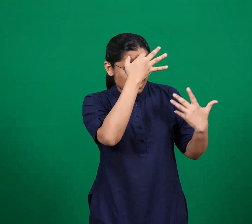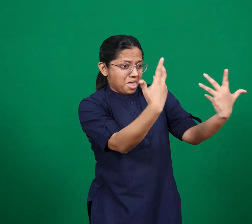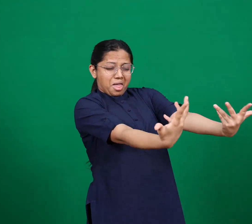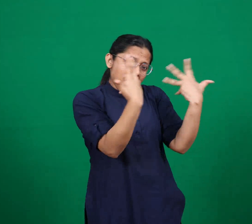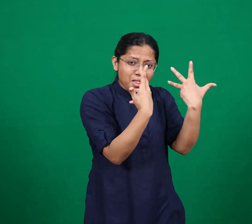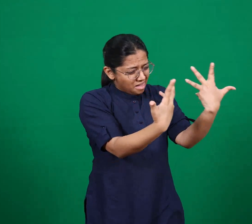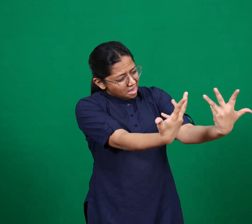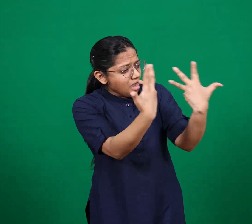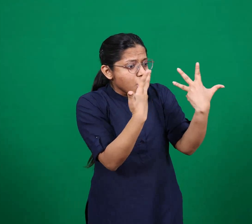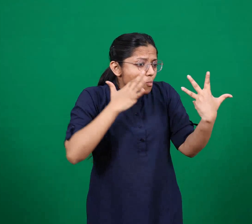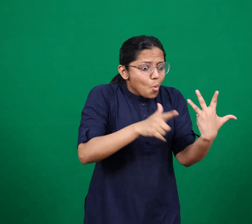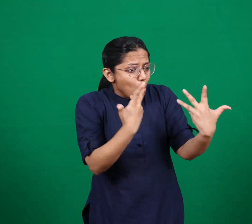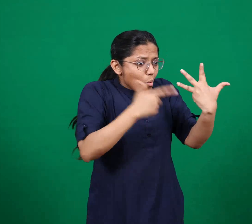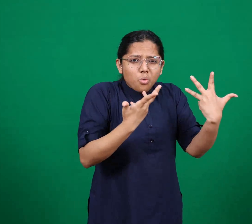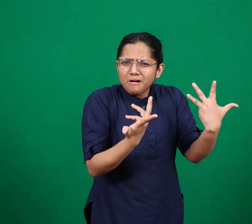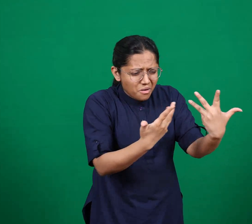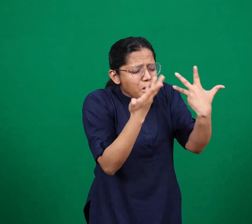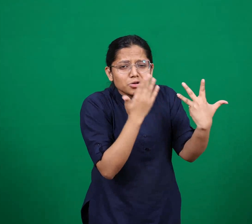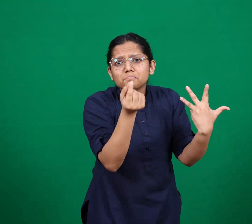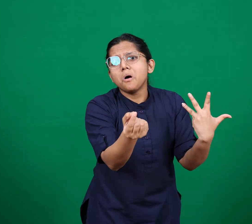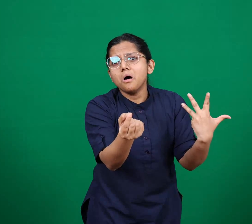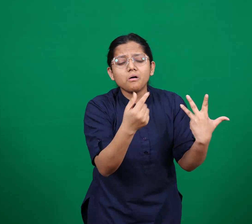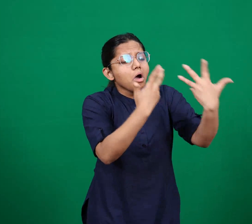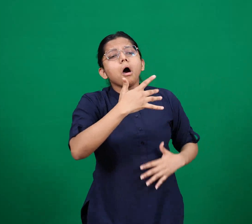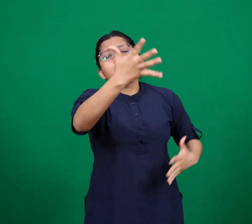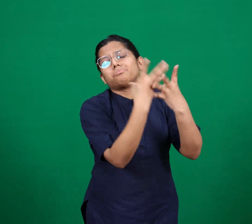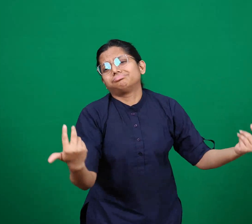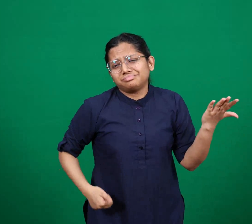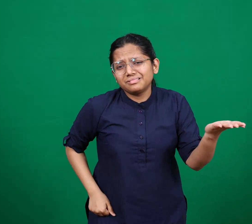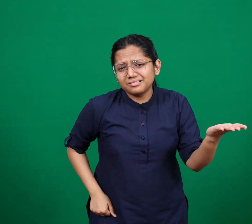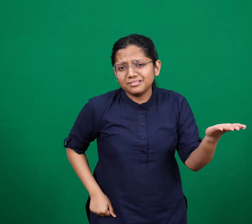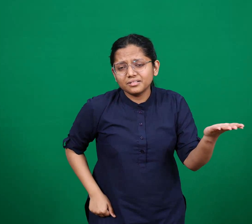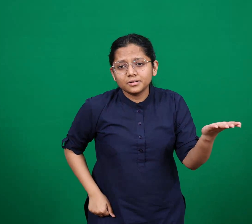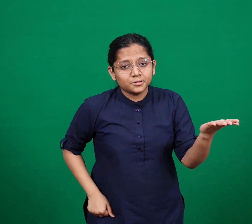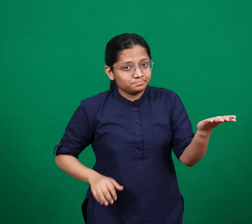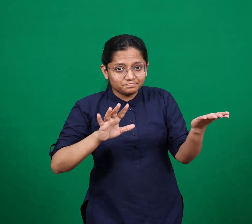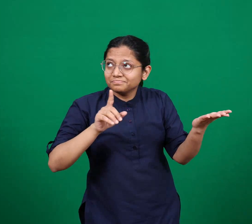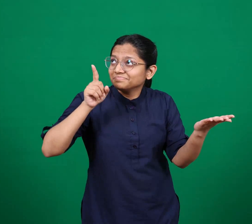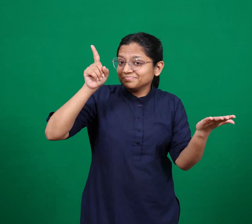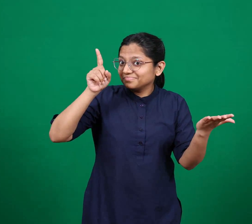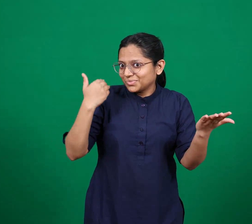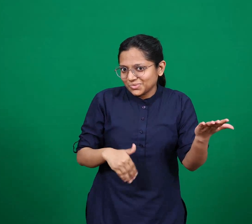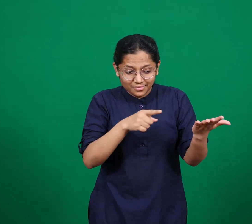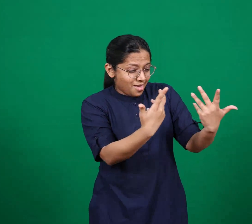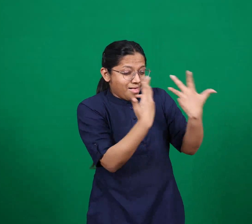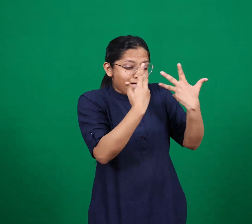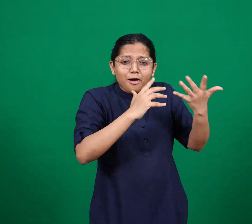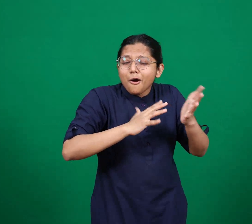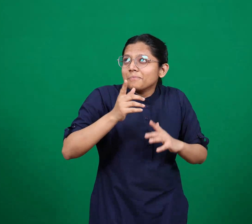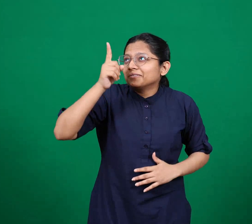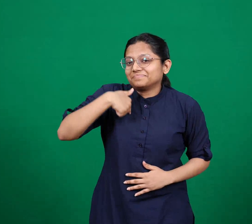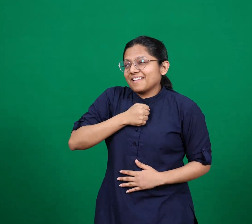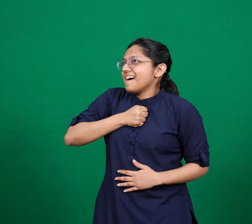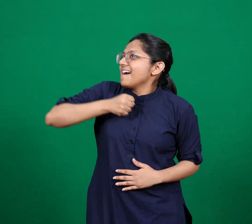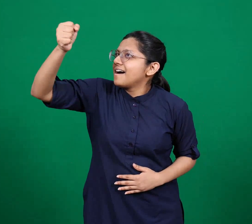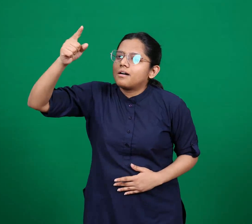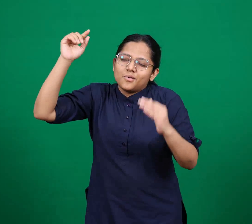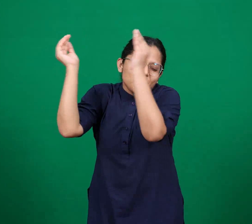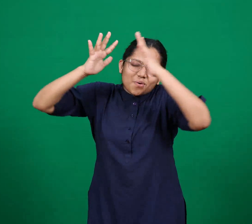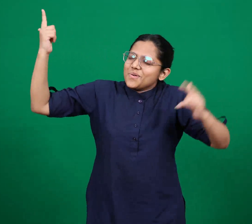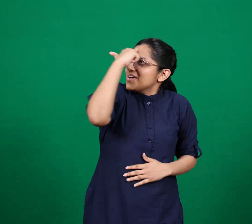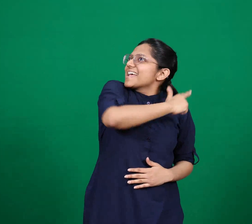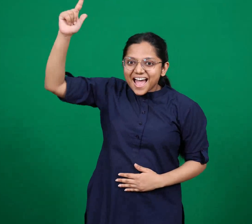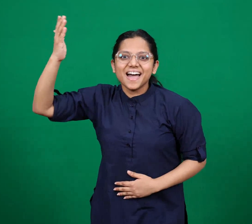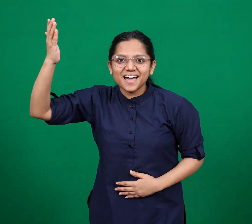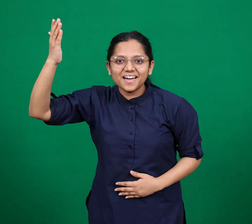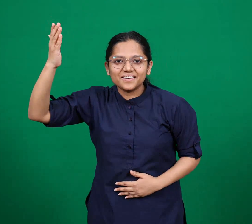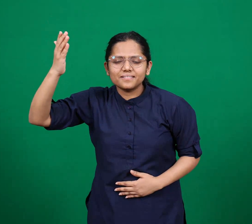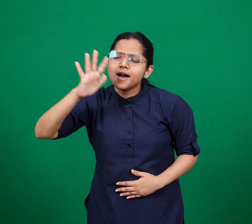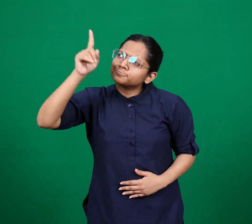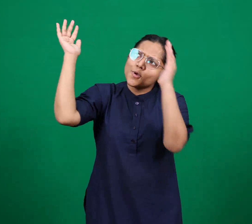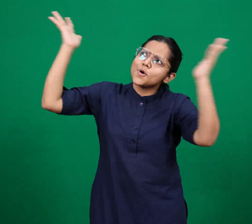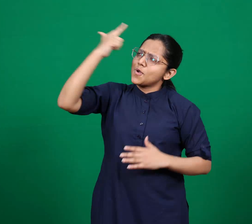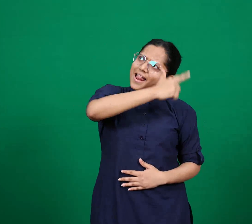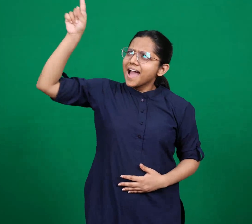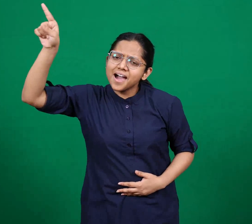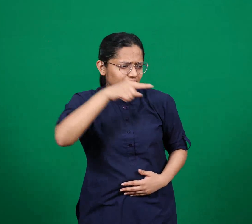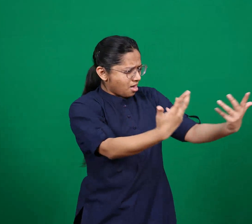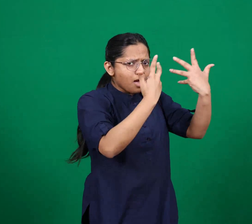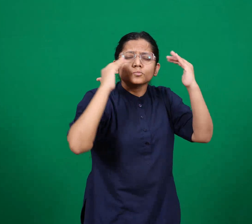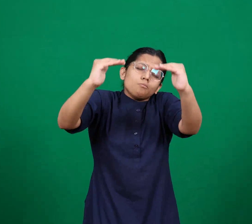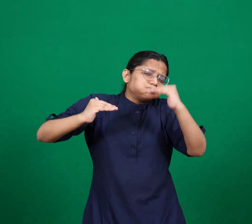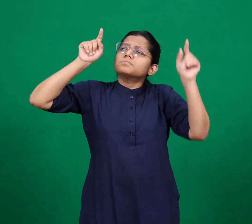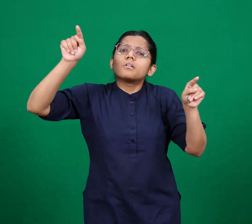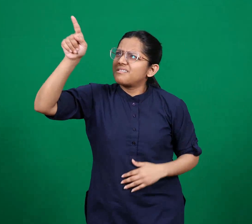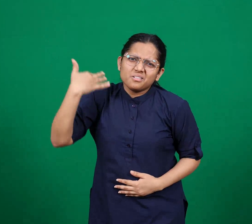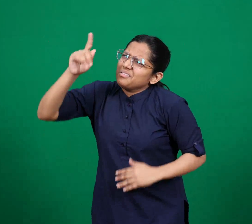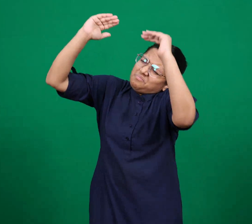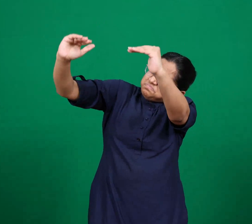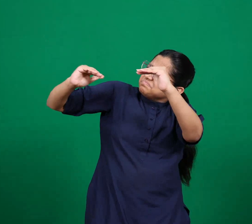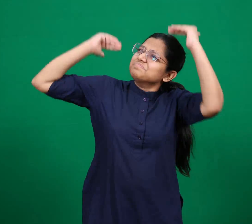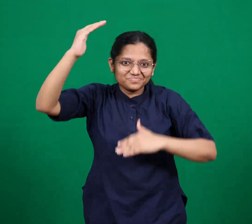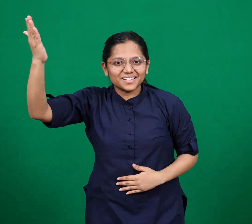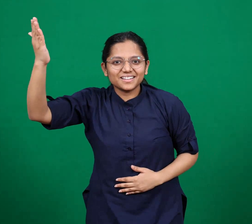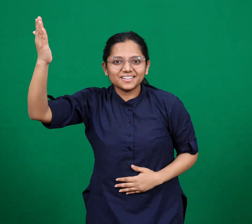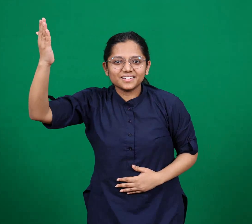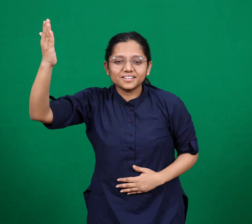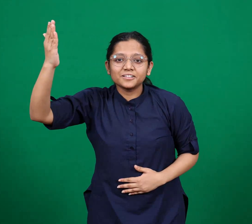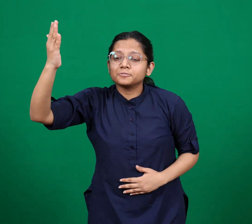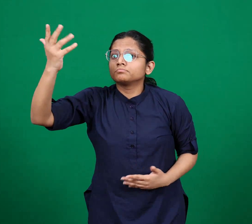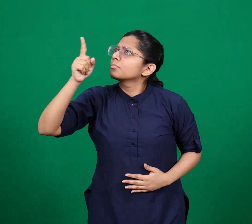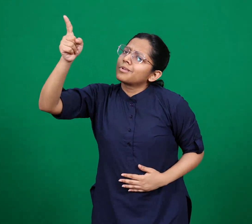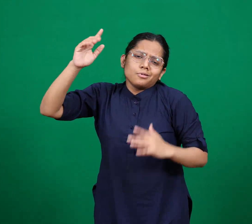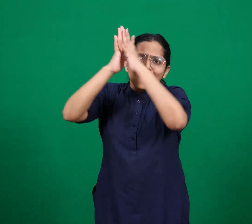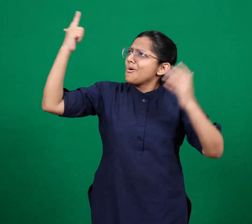For our light and momentary affliction is producing for us an eternal glory that is far beyond comparison.